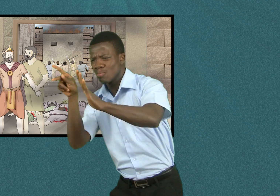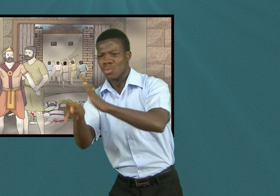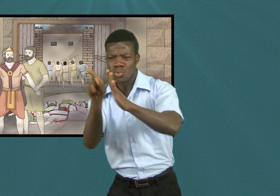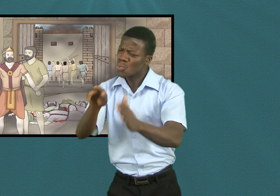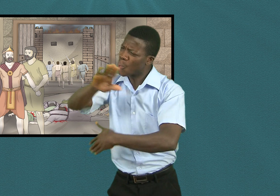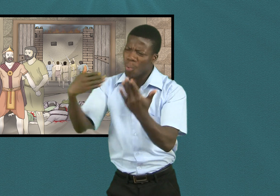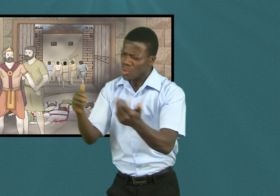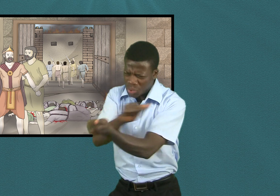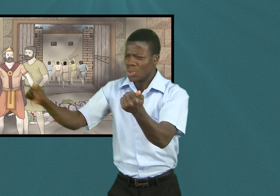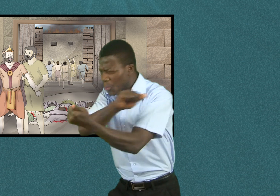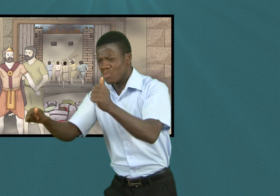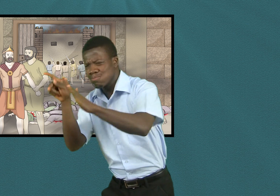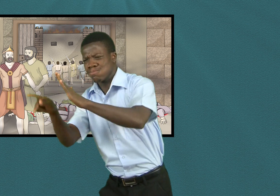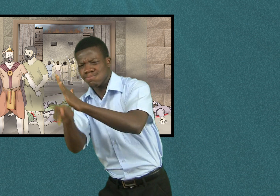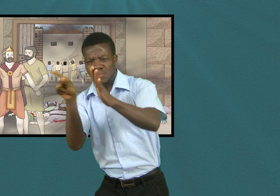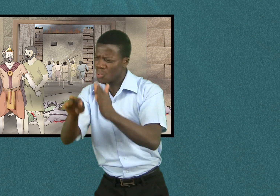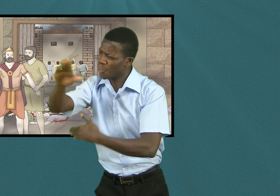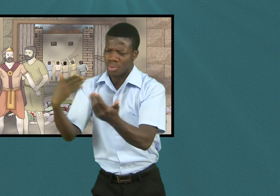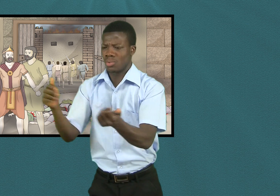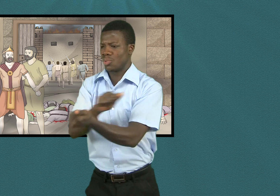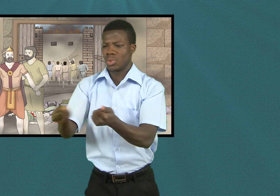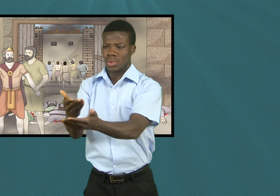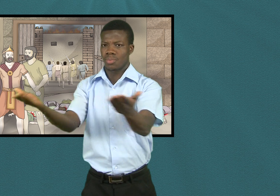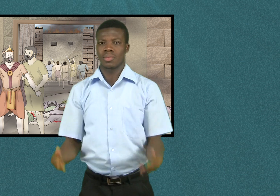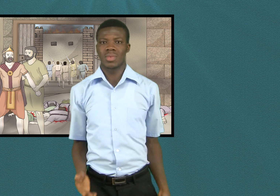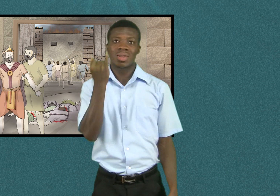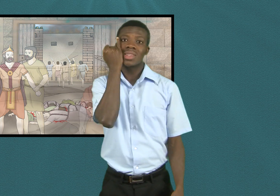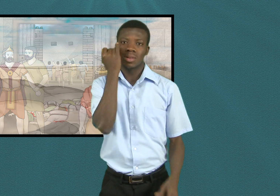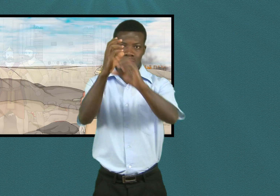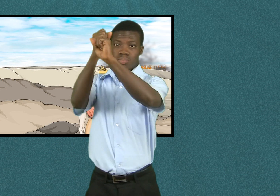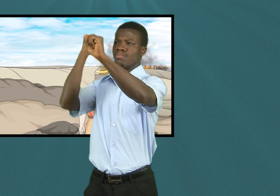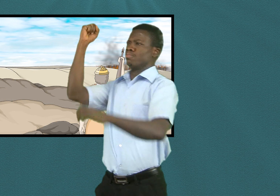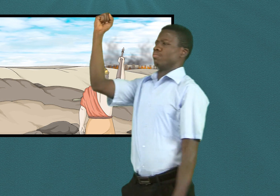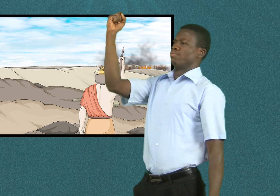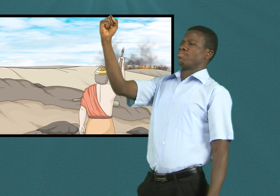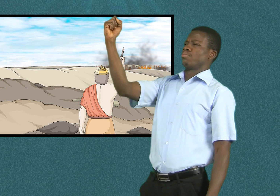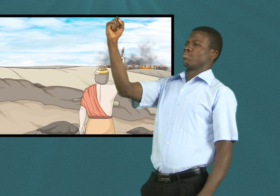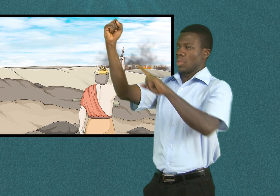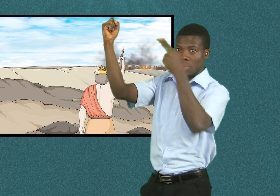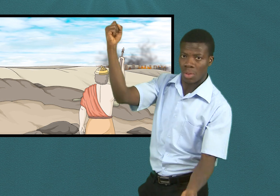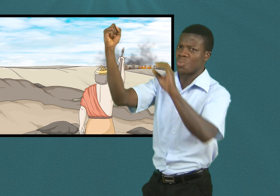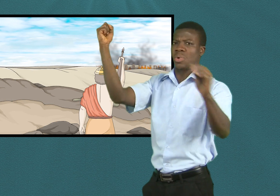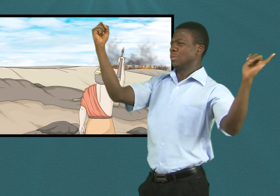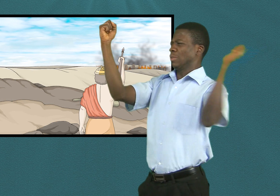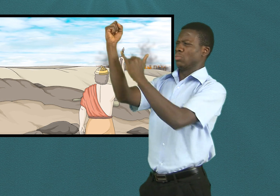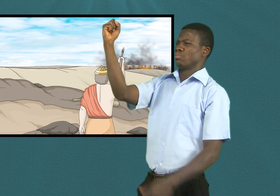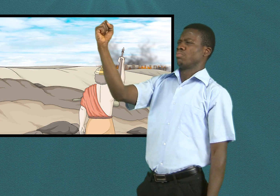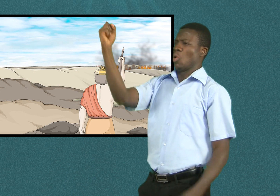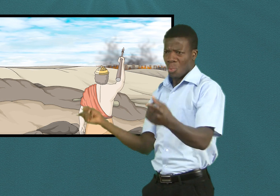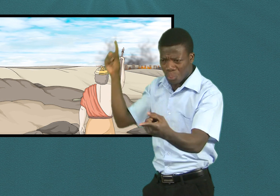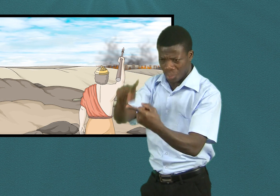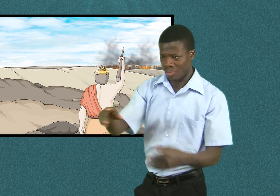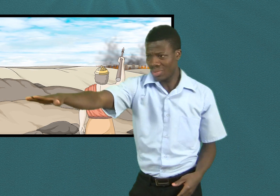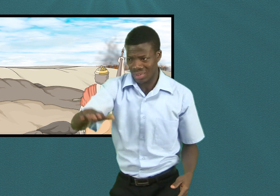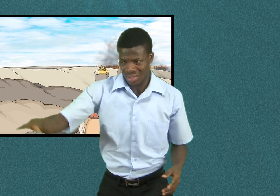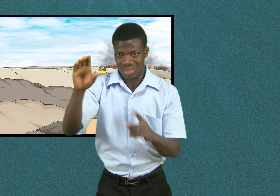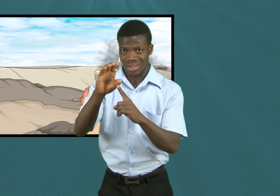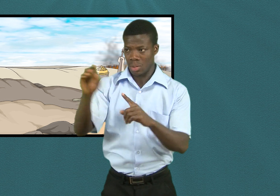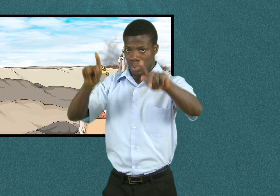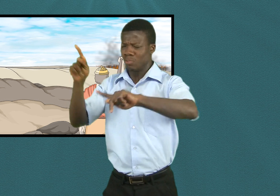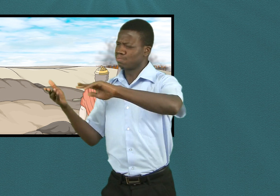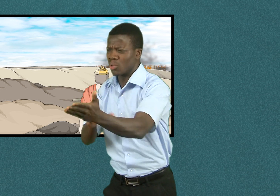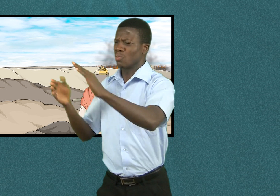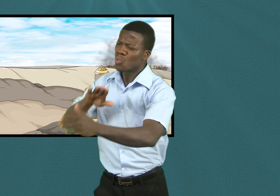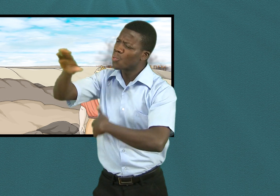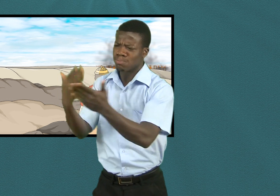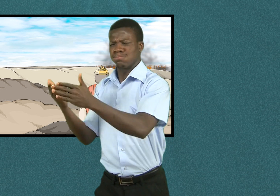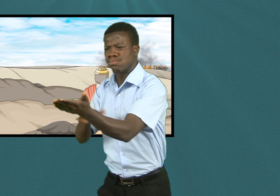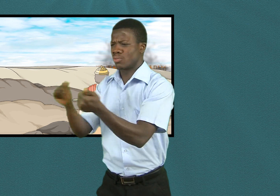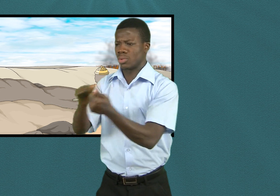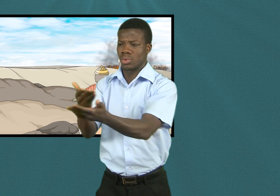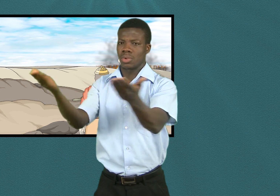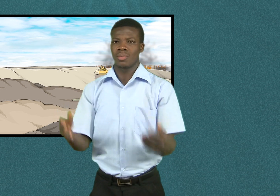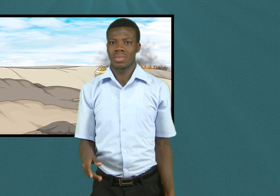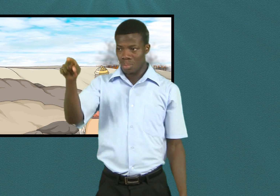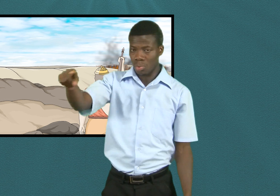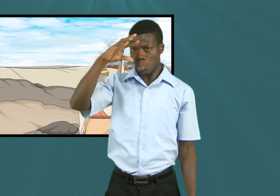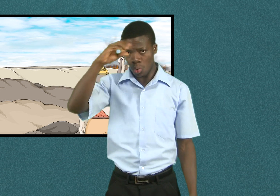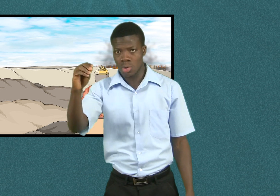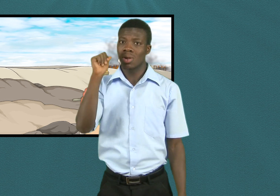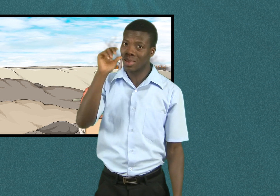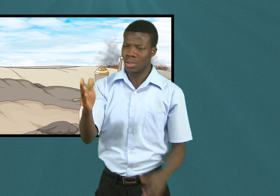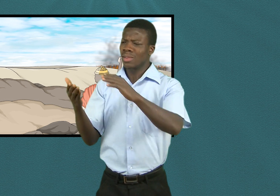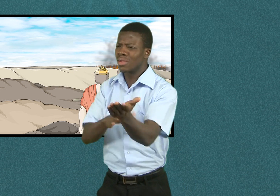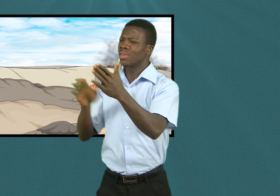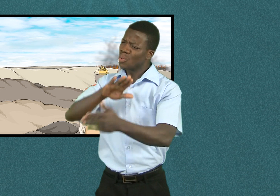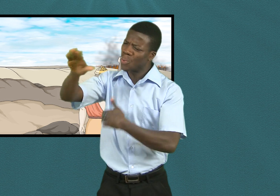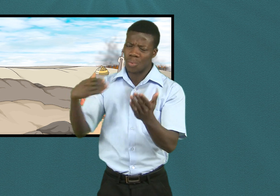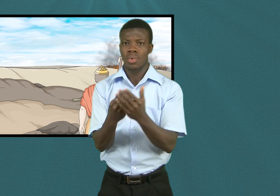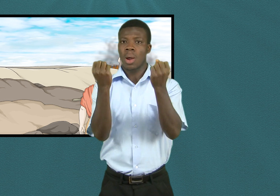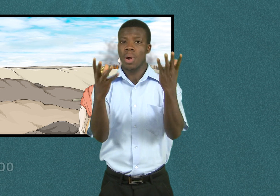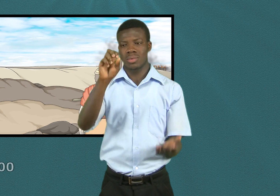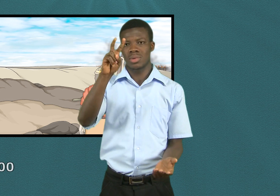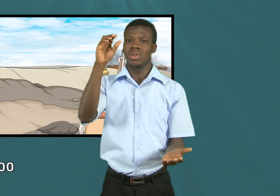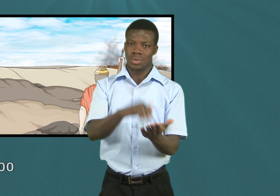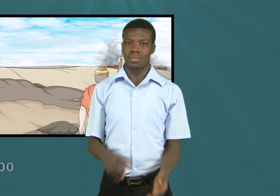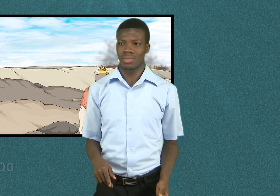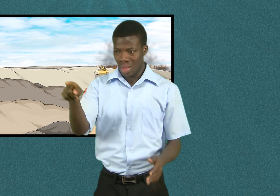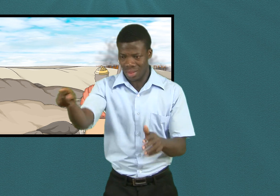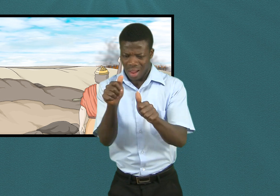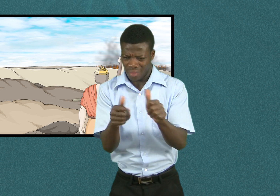When Israel had finished killing all the men of Ai who had pursued them into the field and wilderness, and when every last one of them had fallen by the sword, all the Israelites returned to Ai and put it to the sword as well.